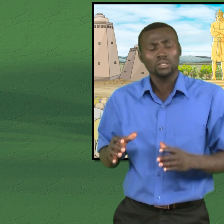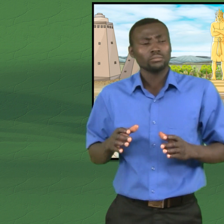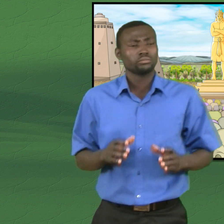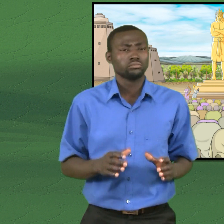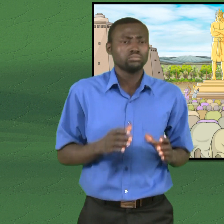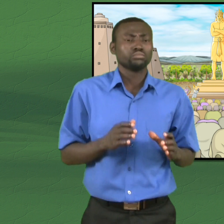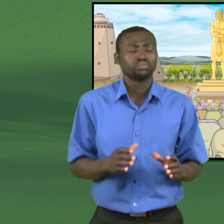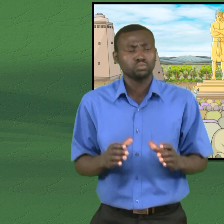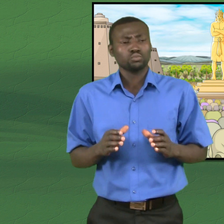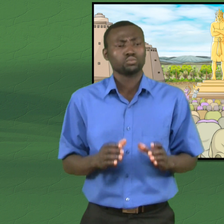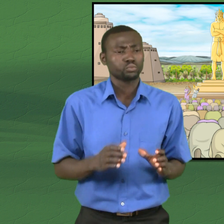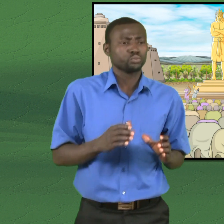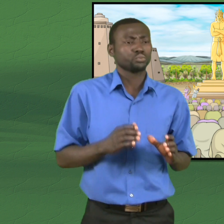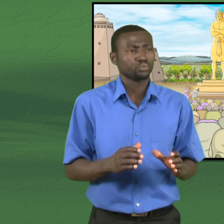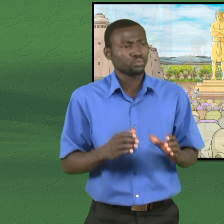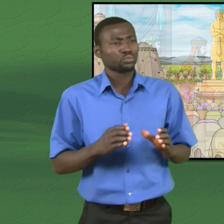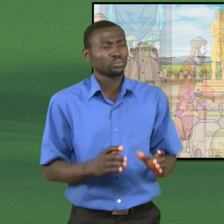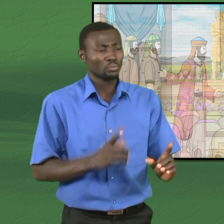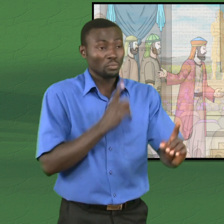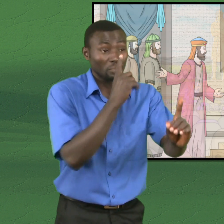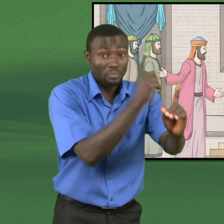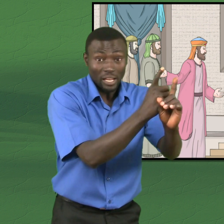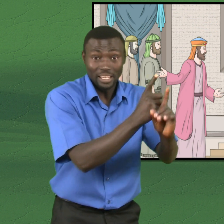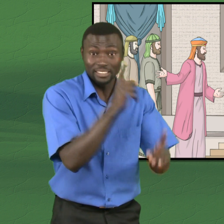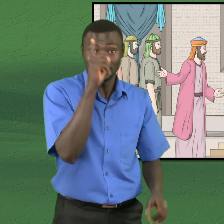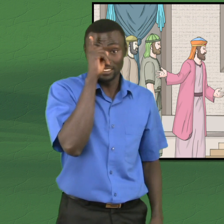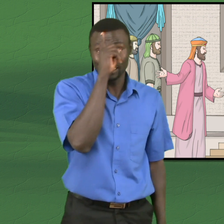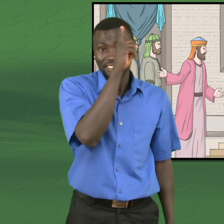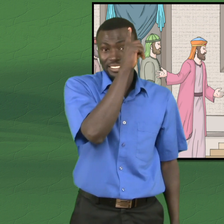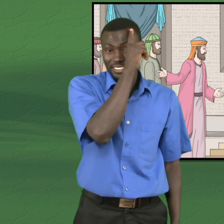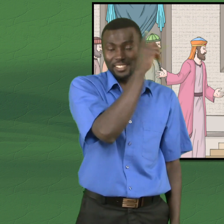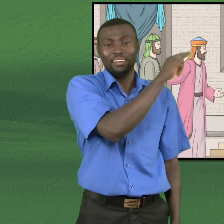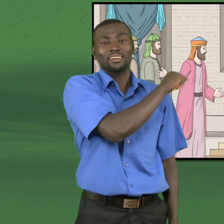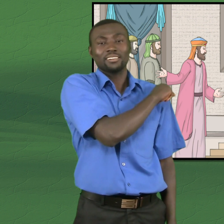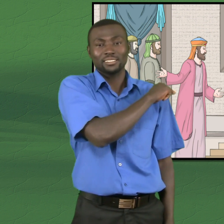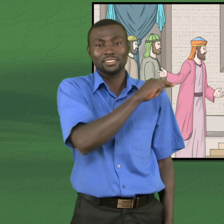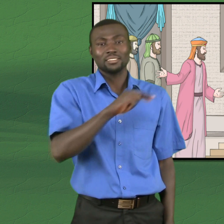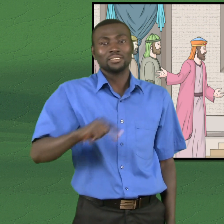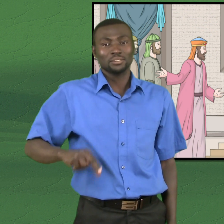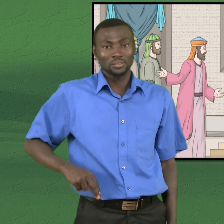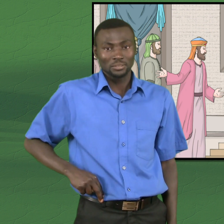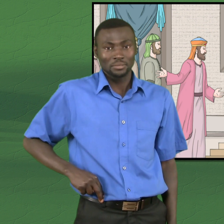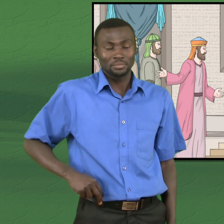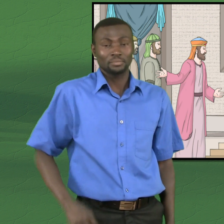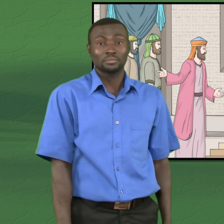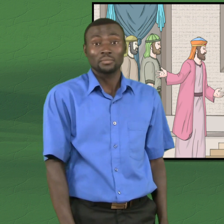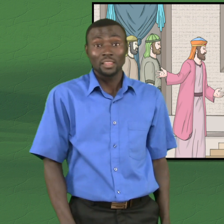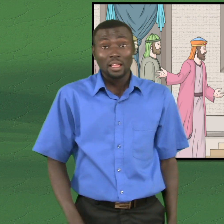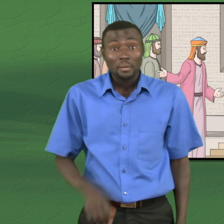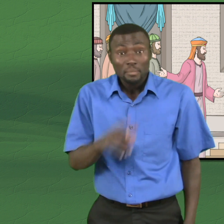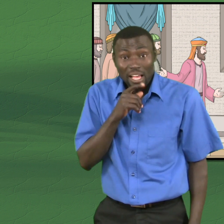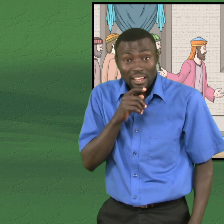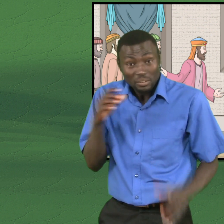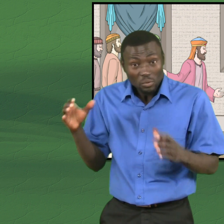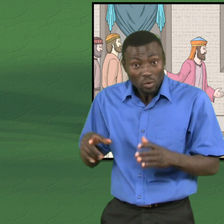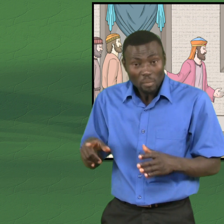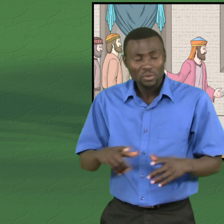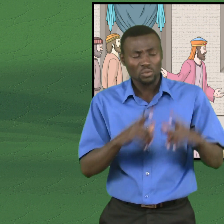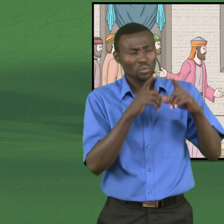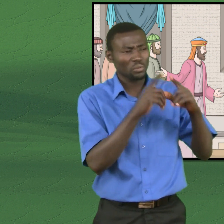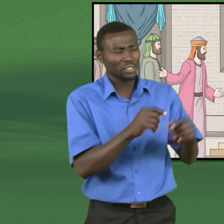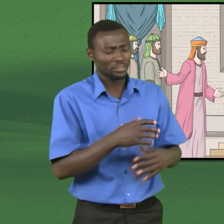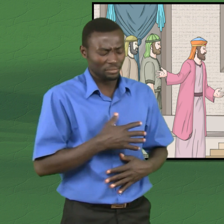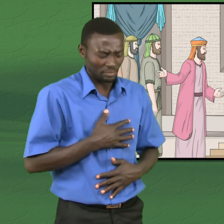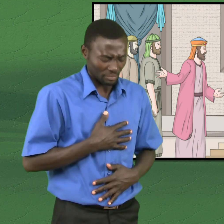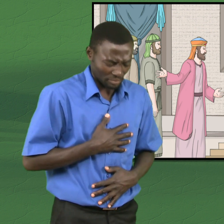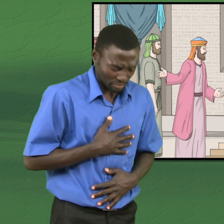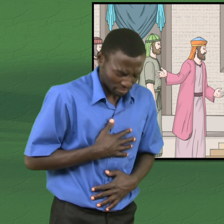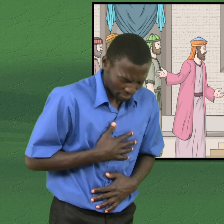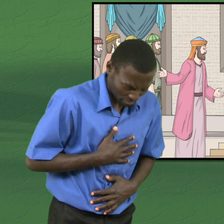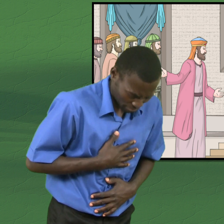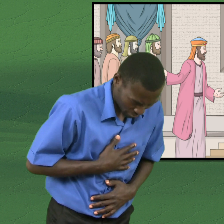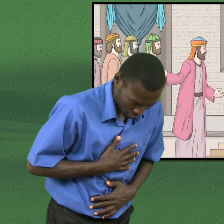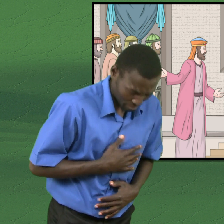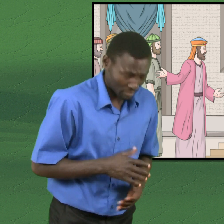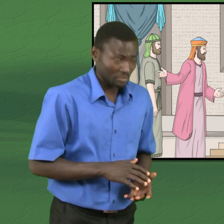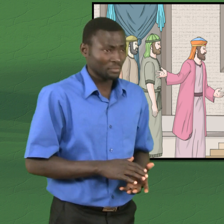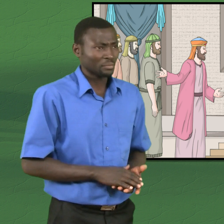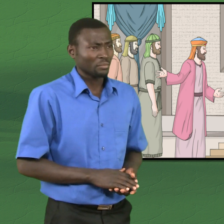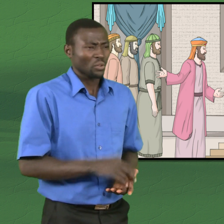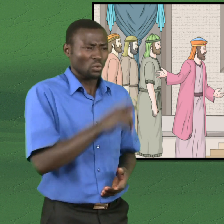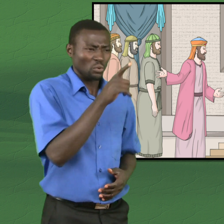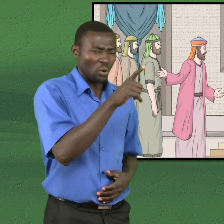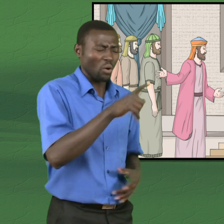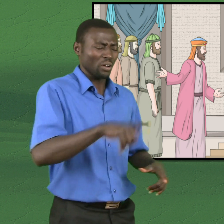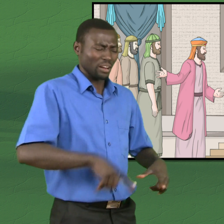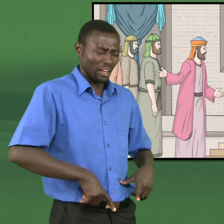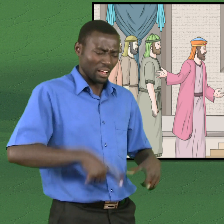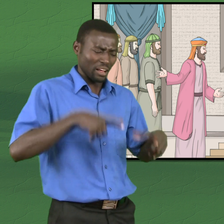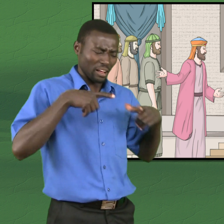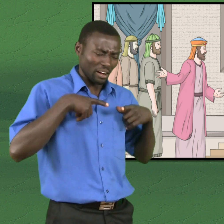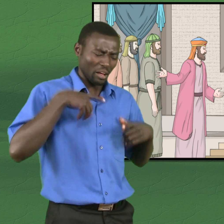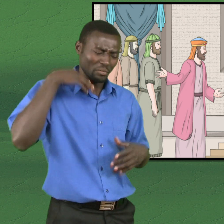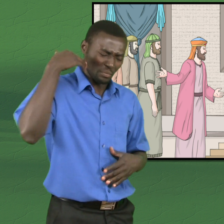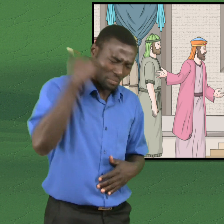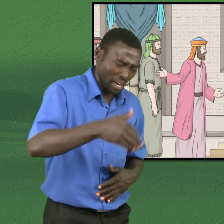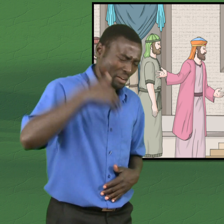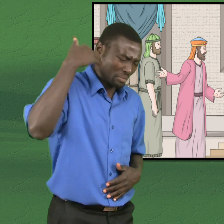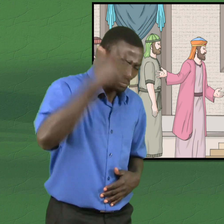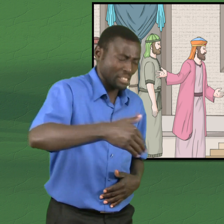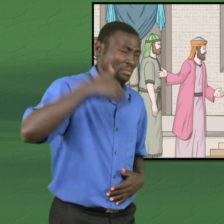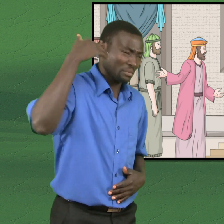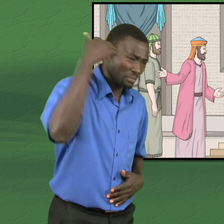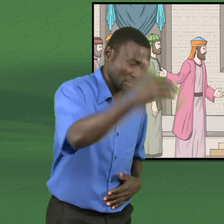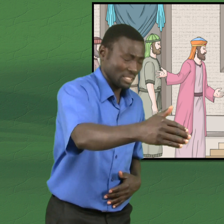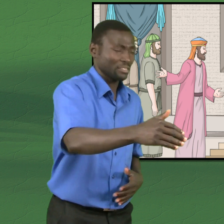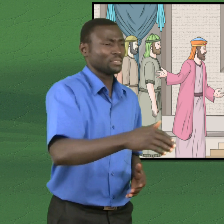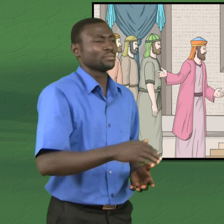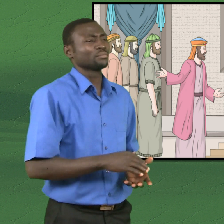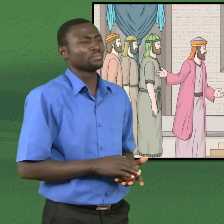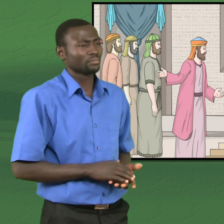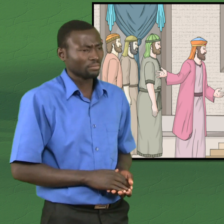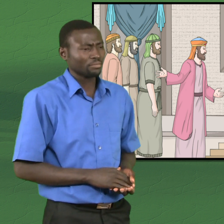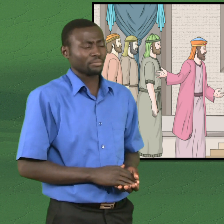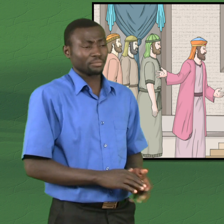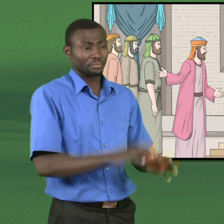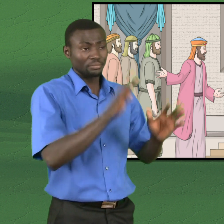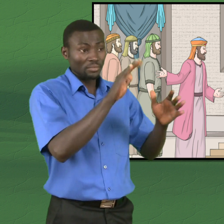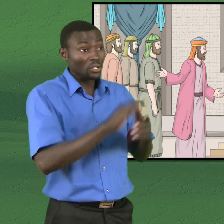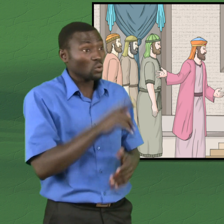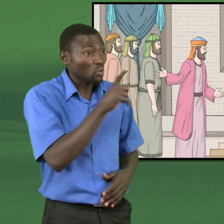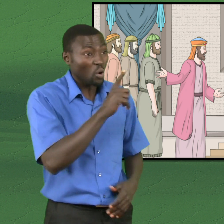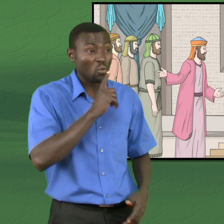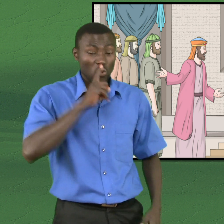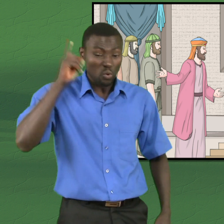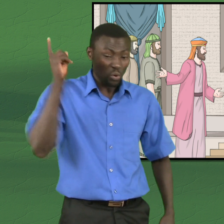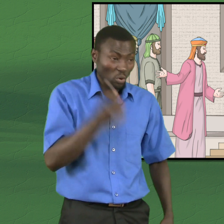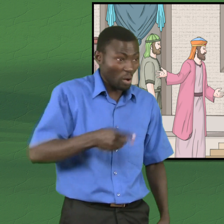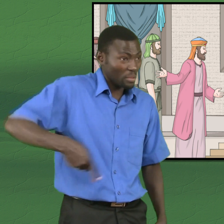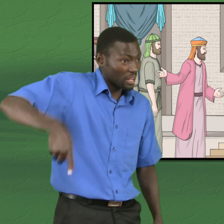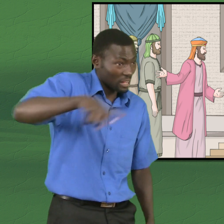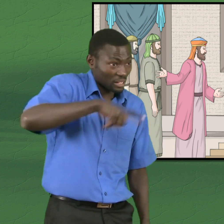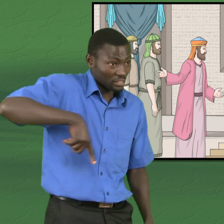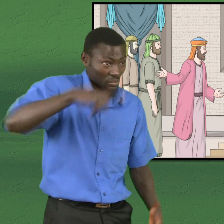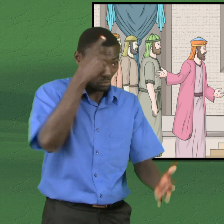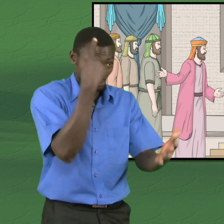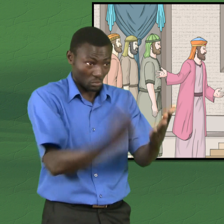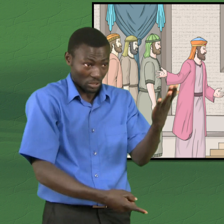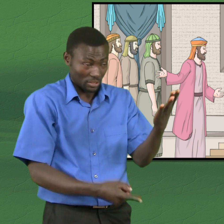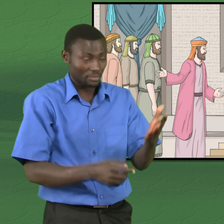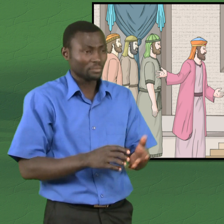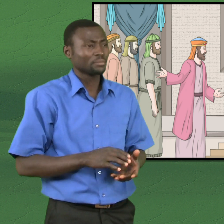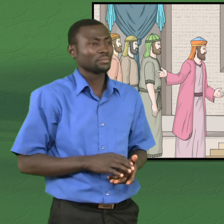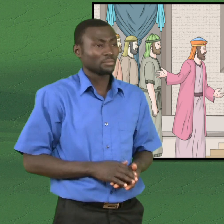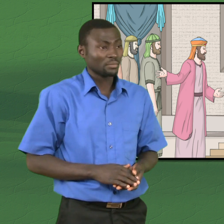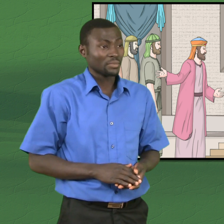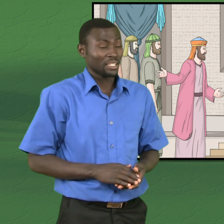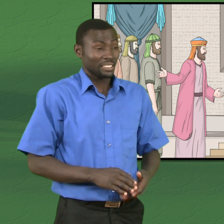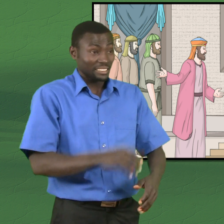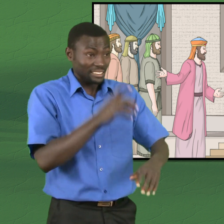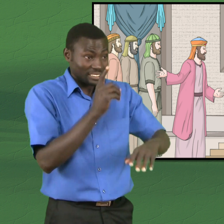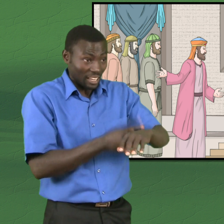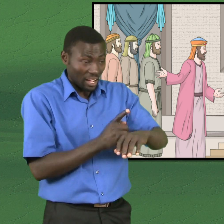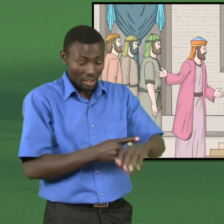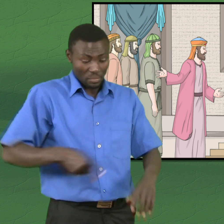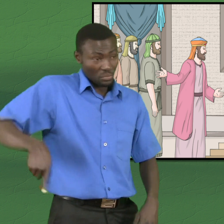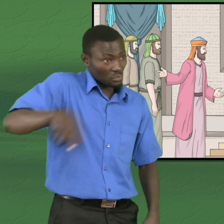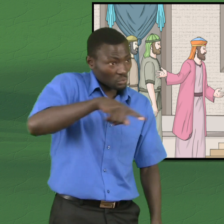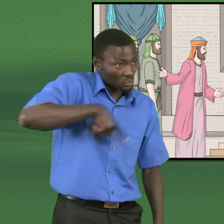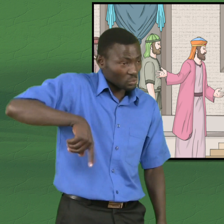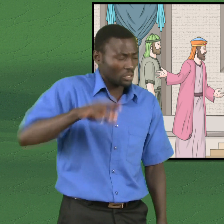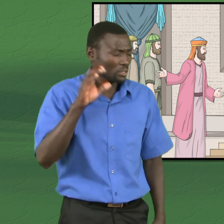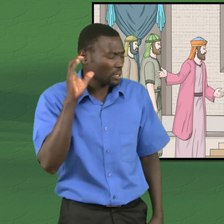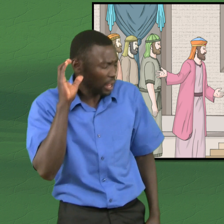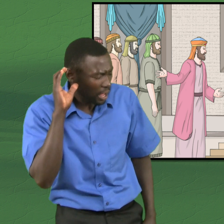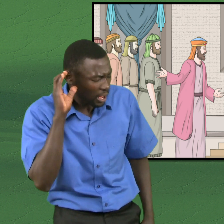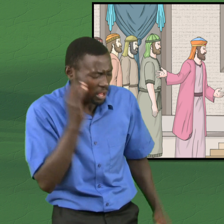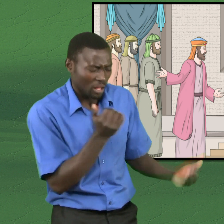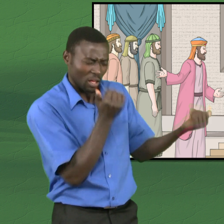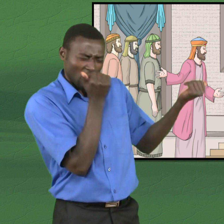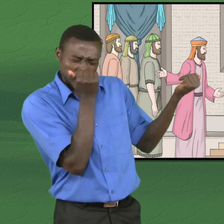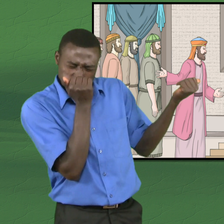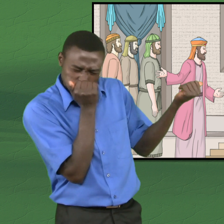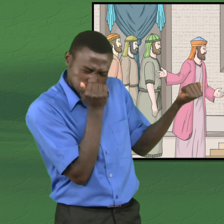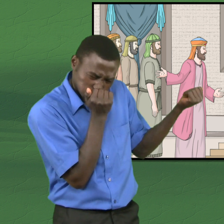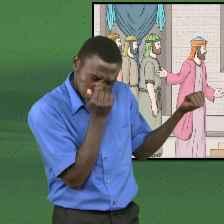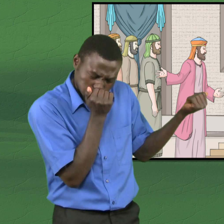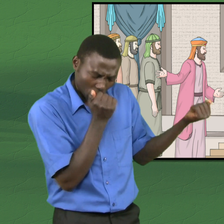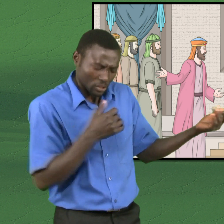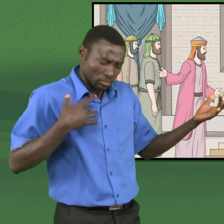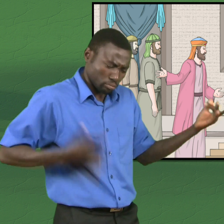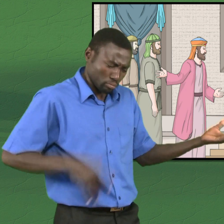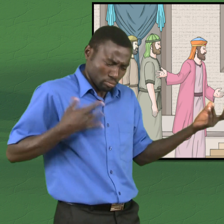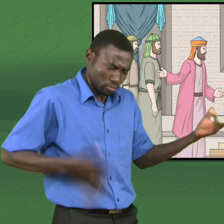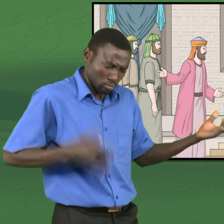At this time some astrologers came forward and maliciously accused the Jews, saying to King Nebuchadnezzar, “O king, may you live forever!